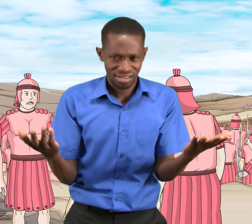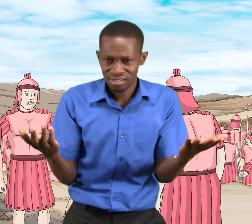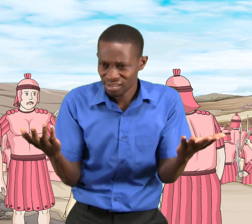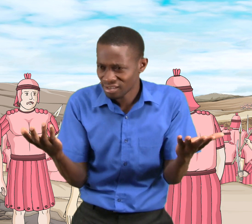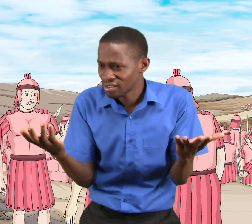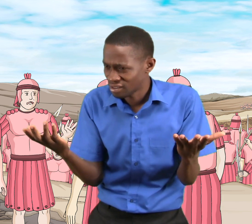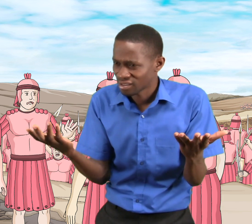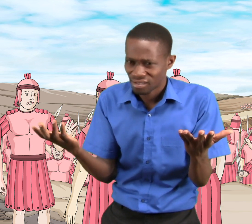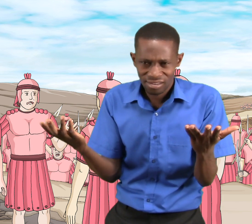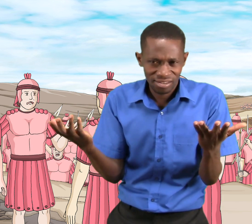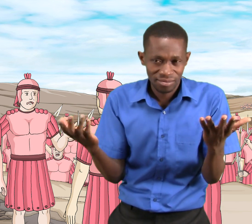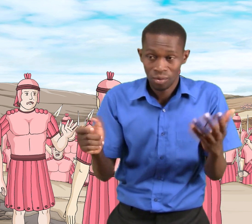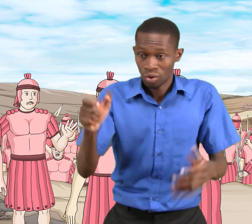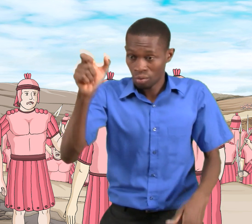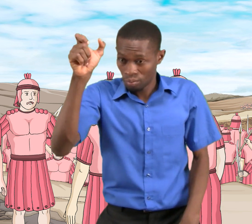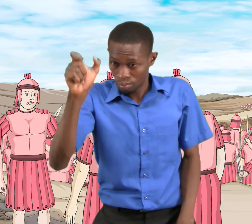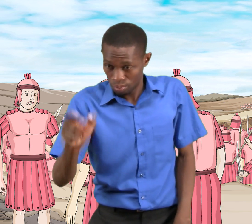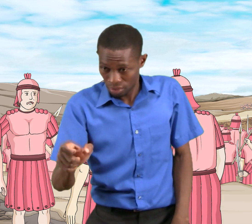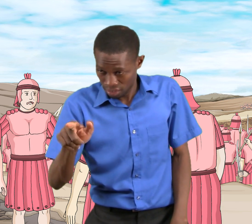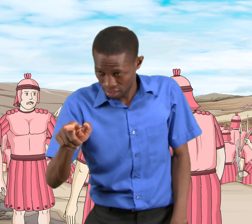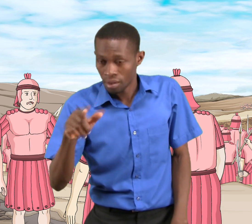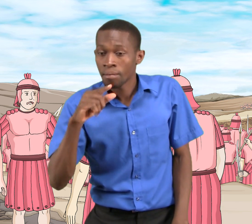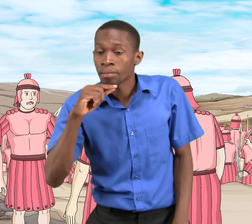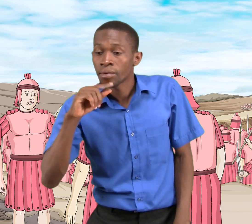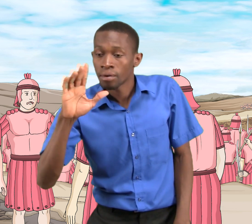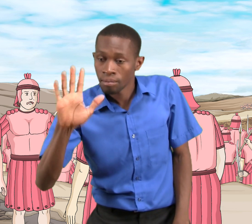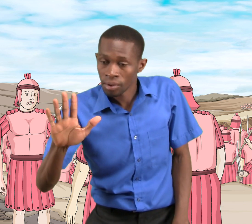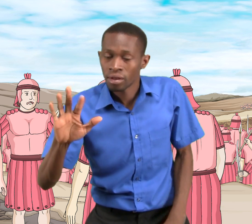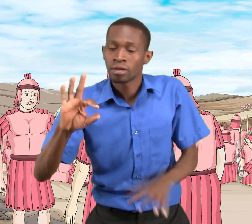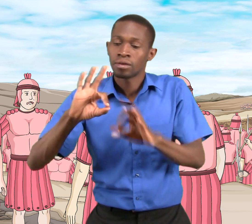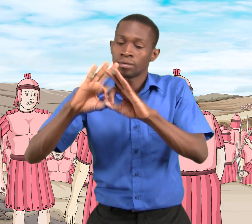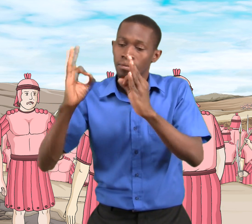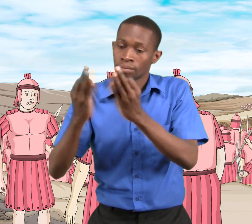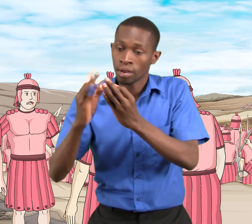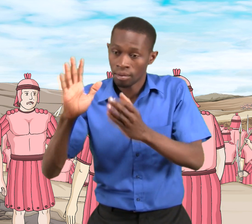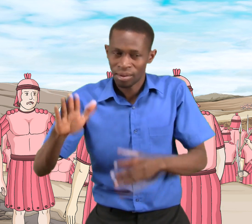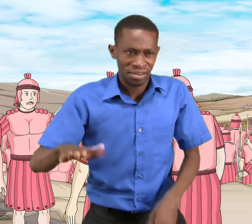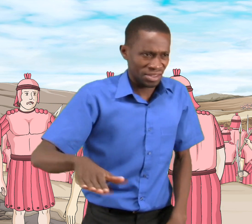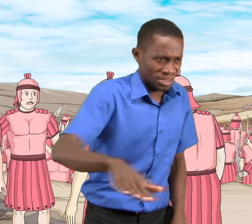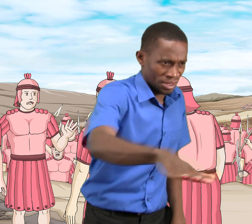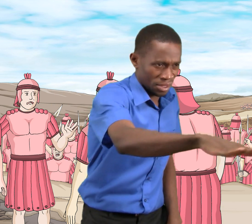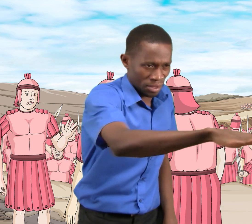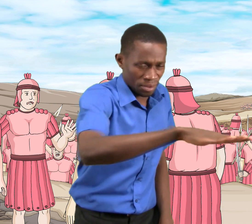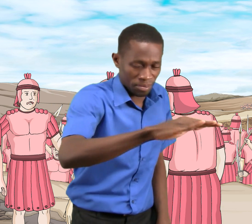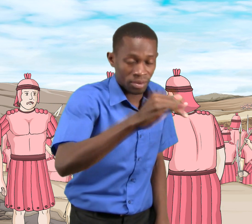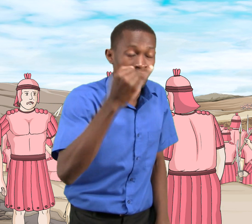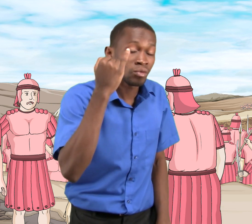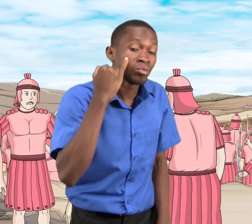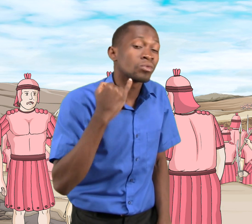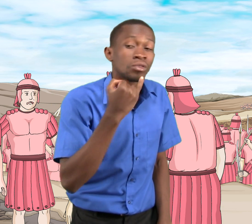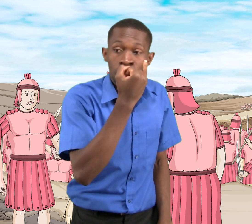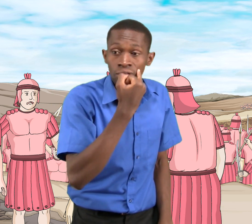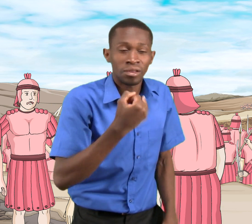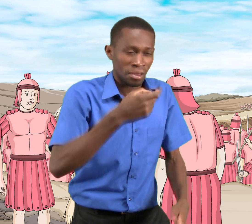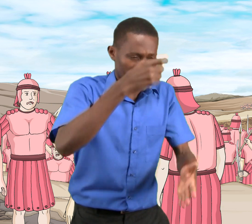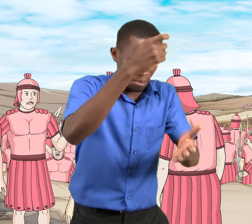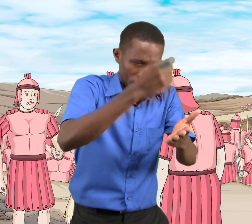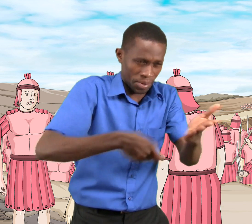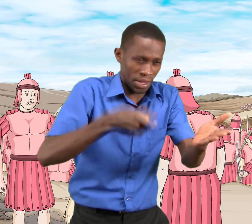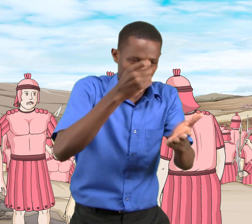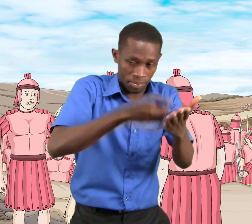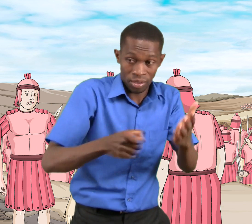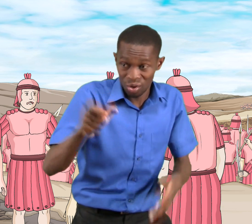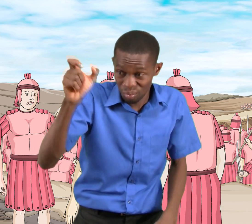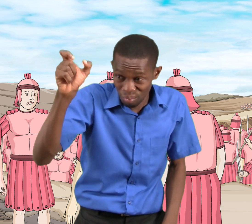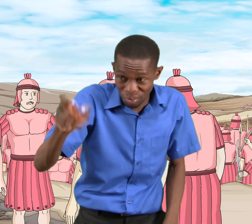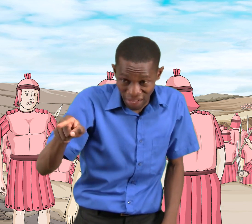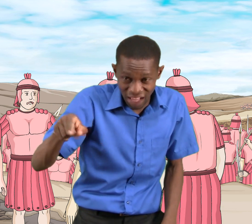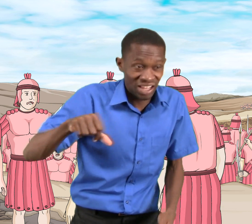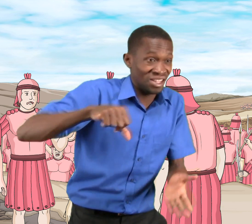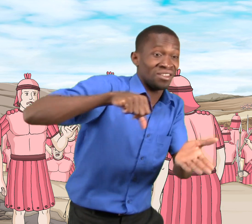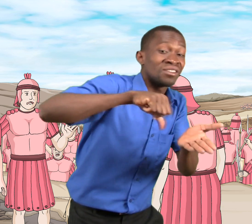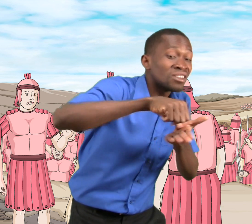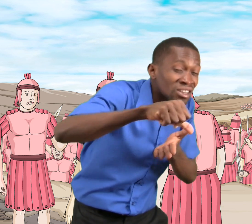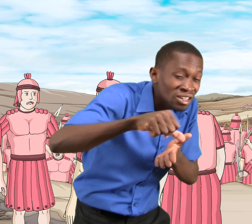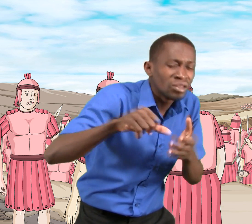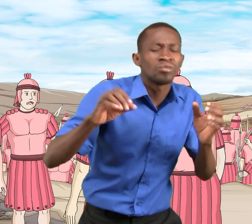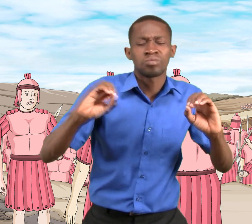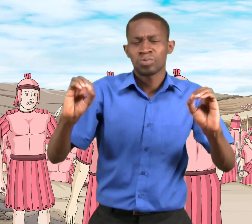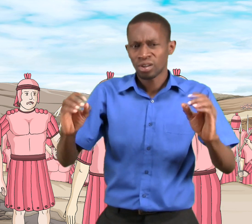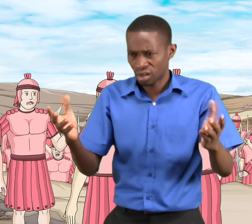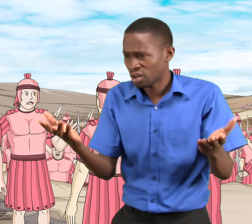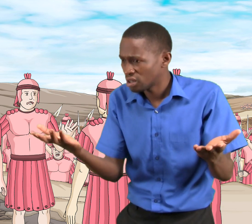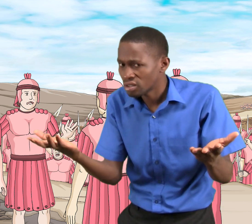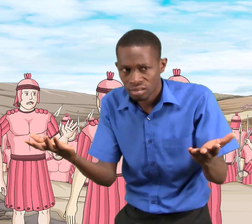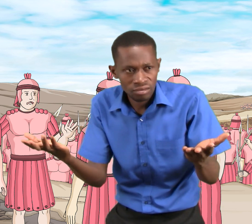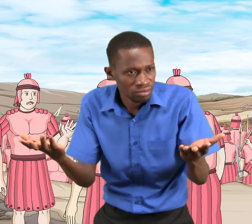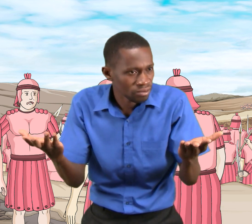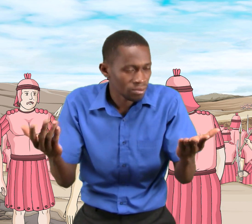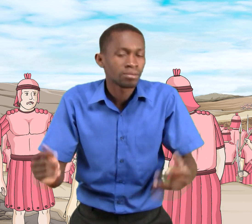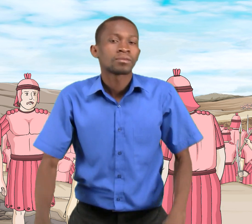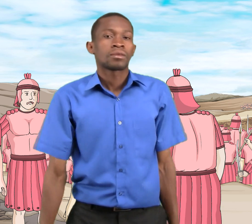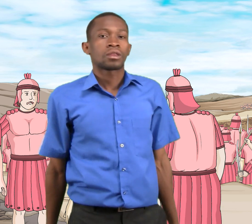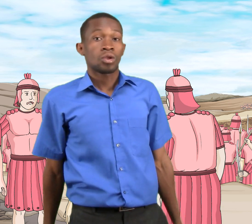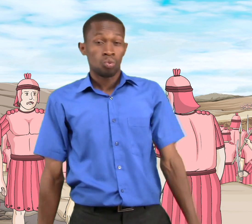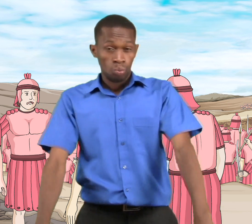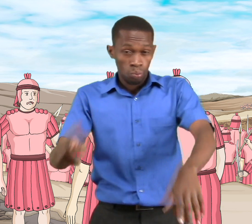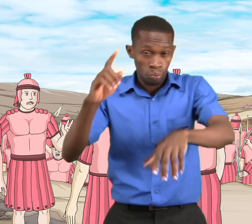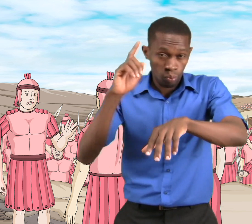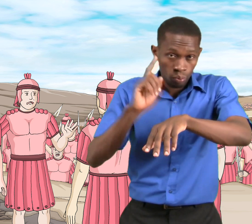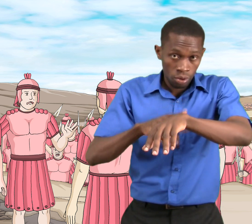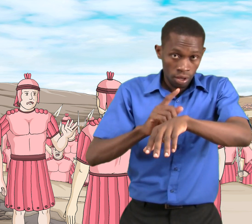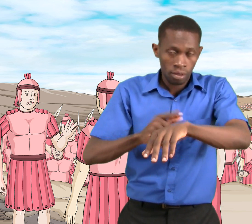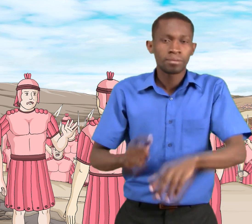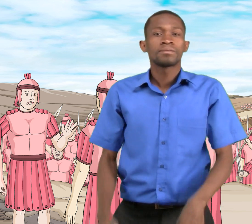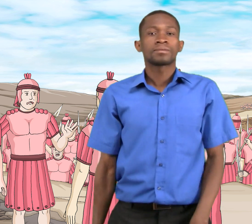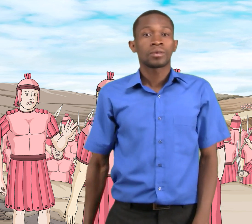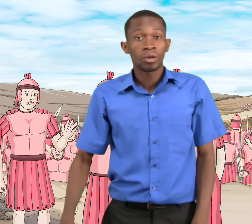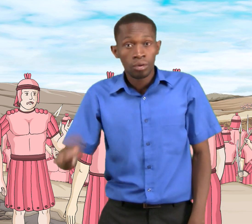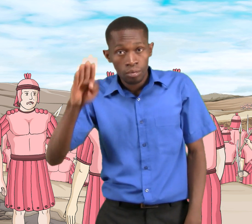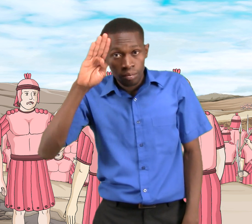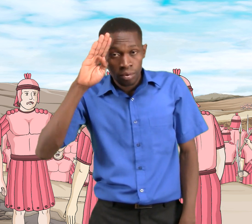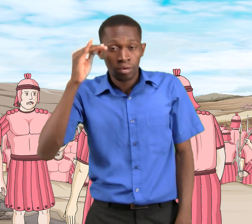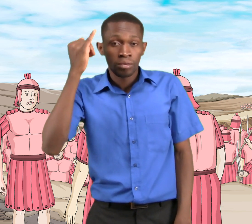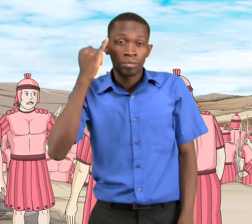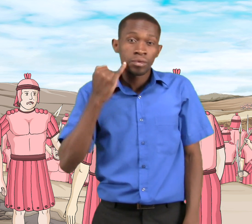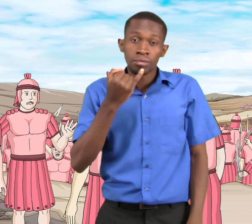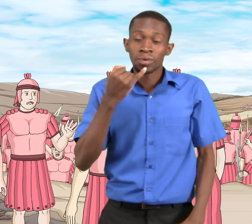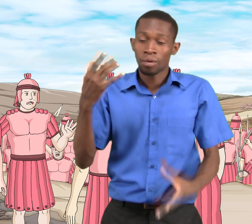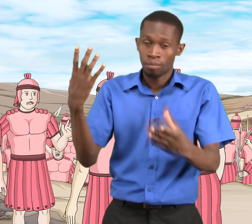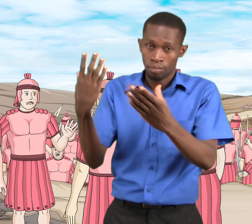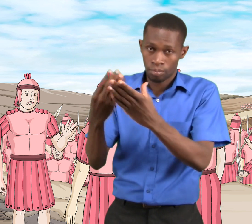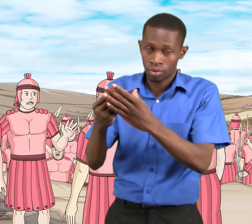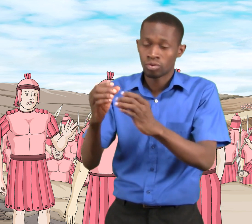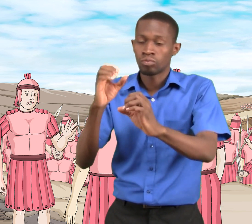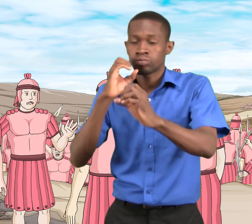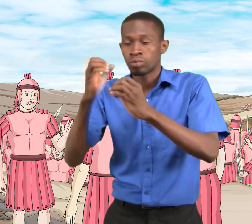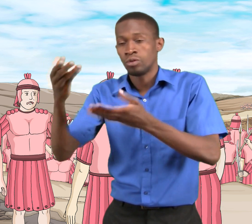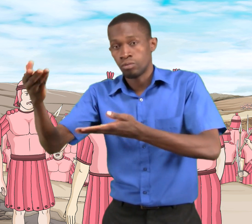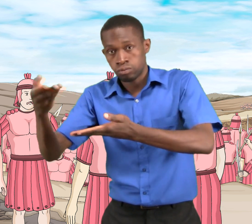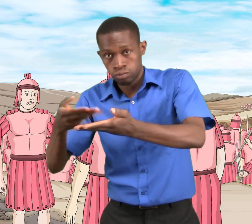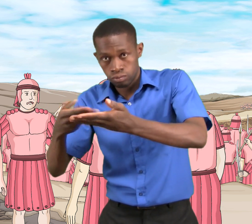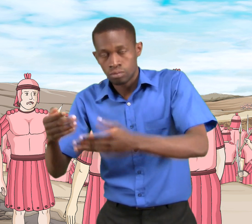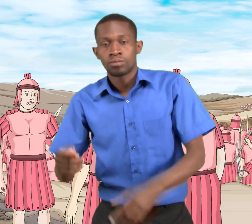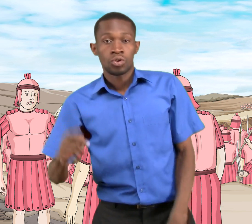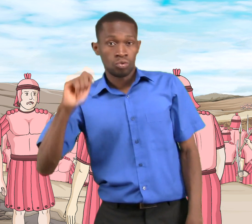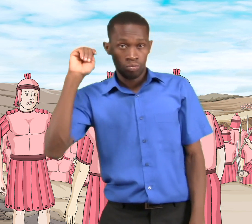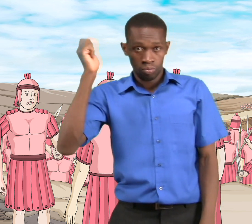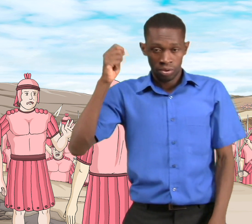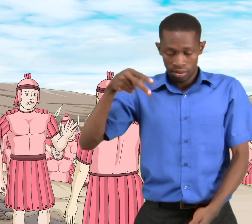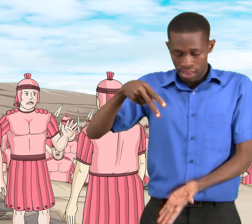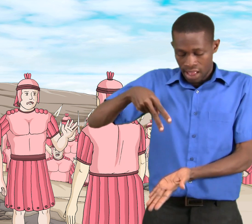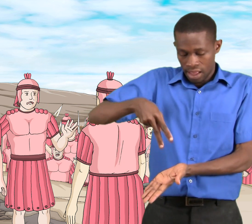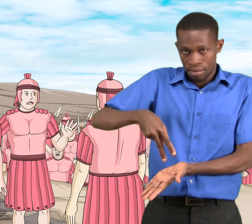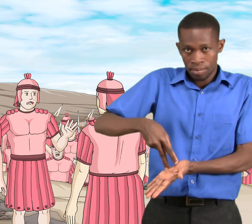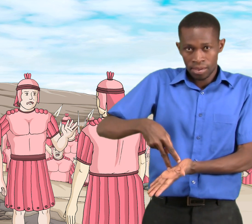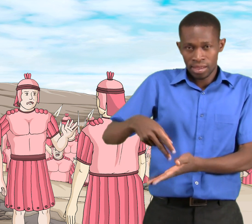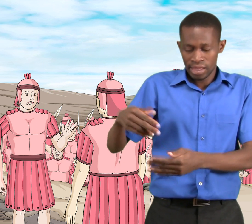And he will give him his daughter in marriage and exempt his father’s house from taxation in Israel.”